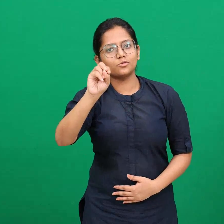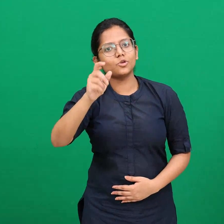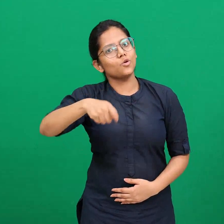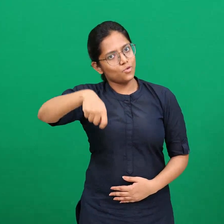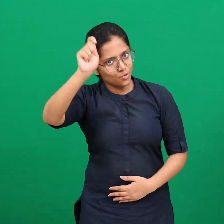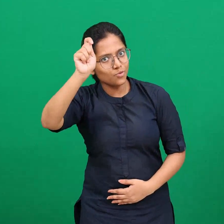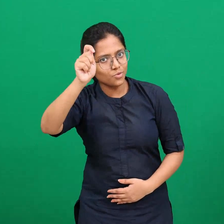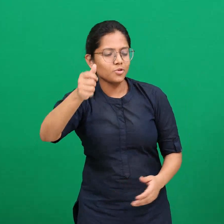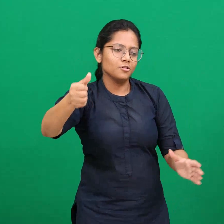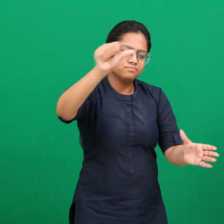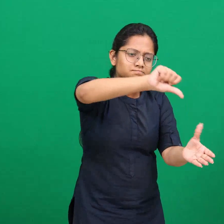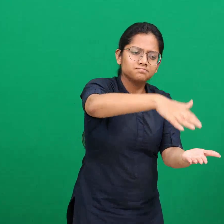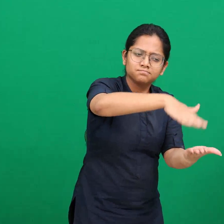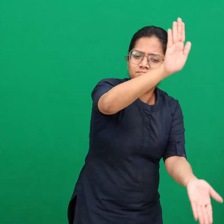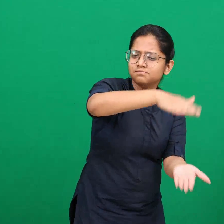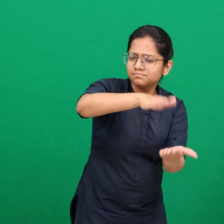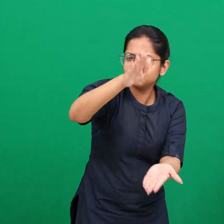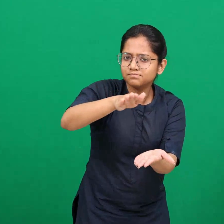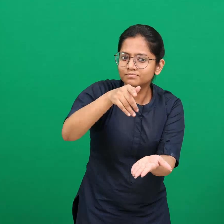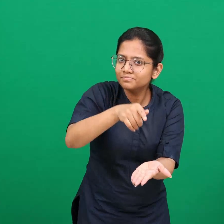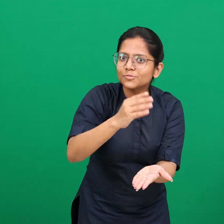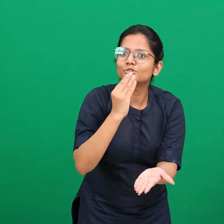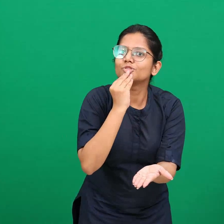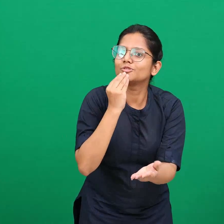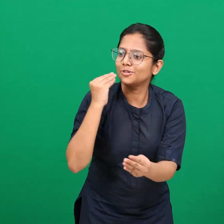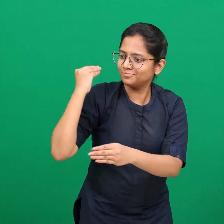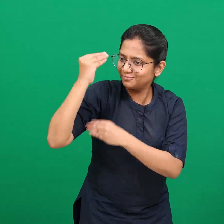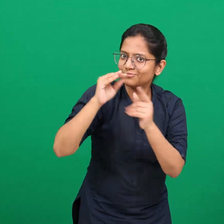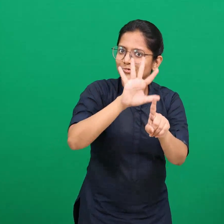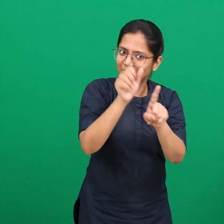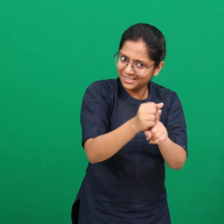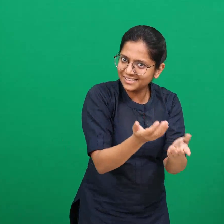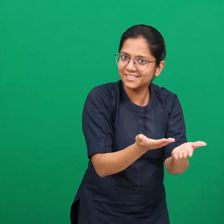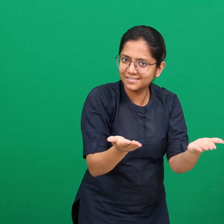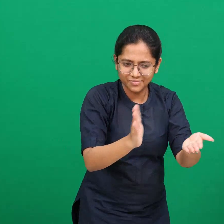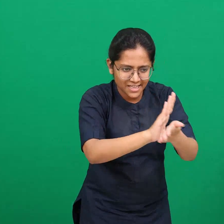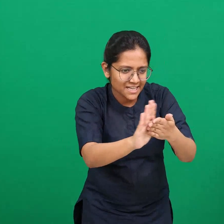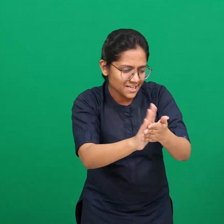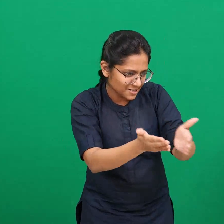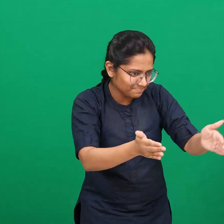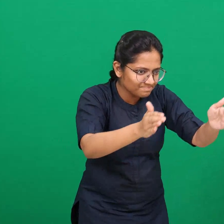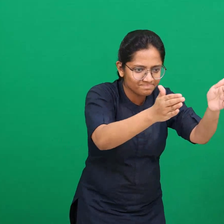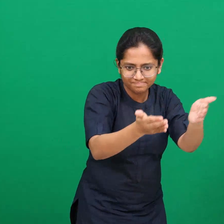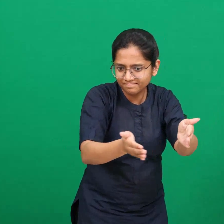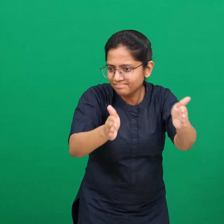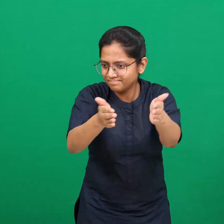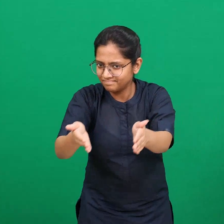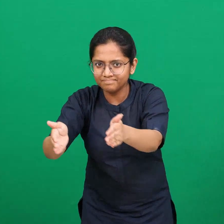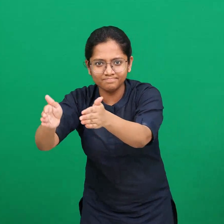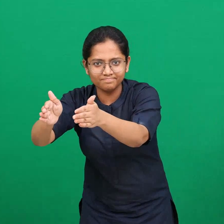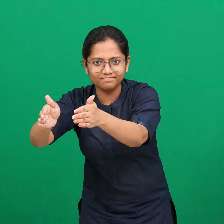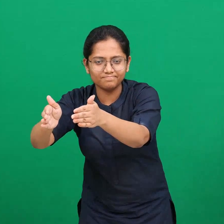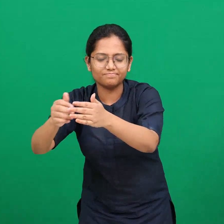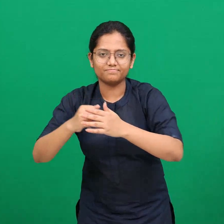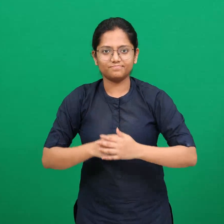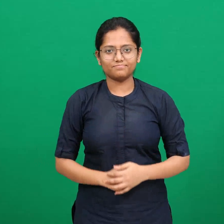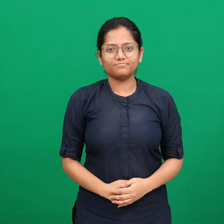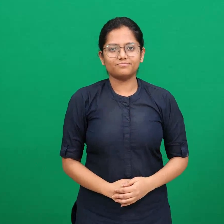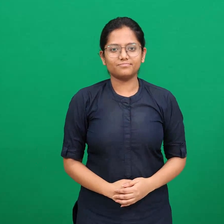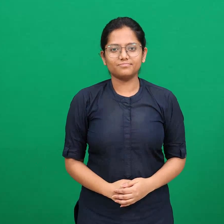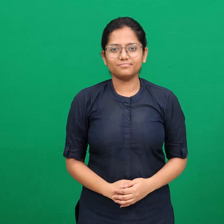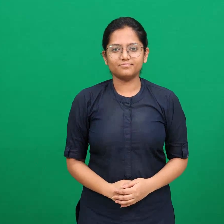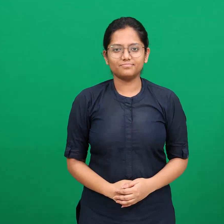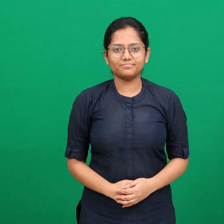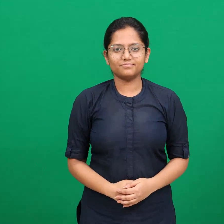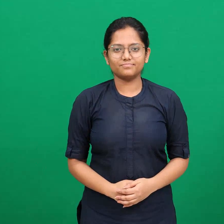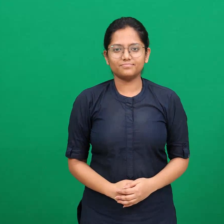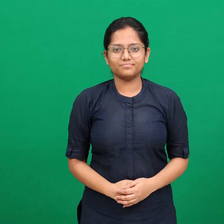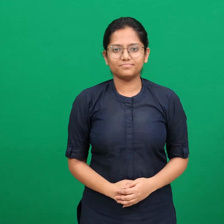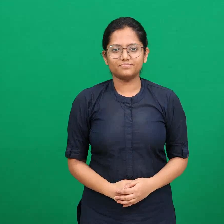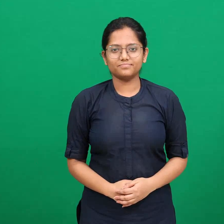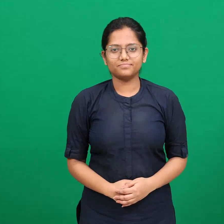Each could hold from twenty to thirty gallons.